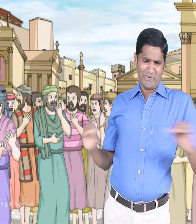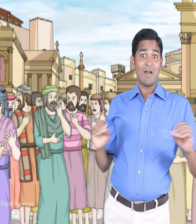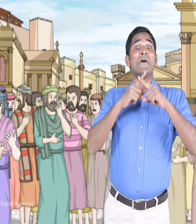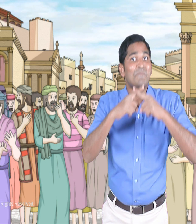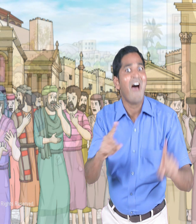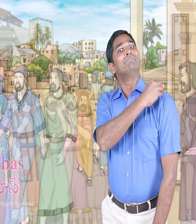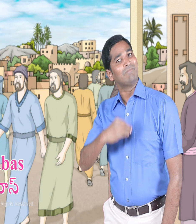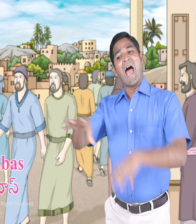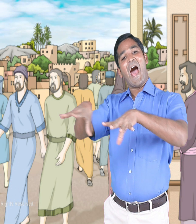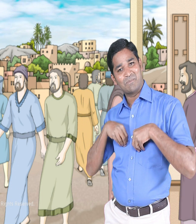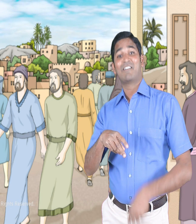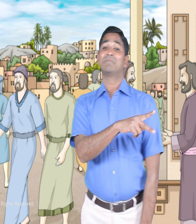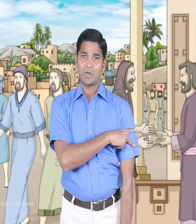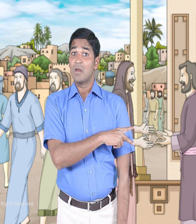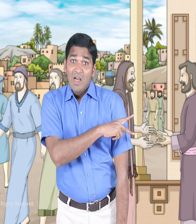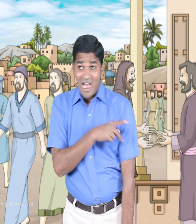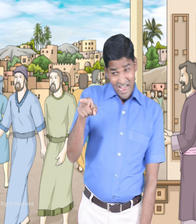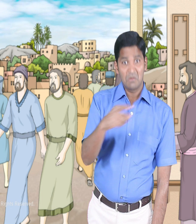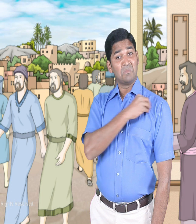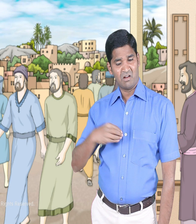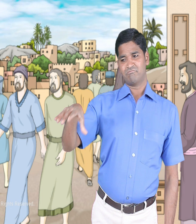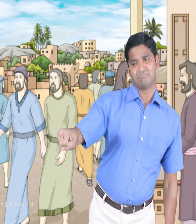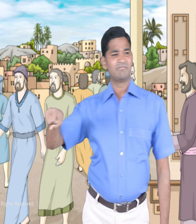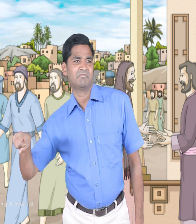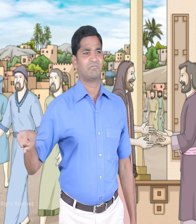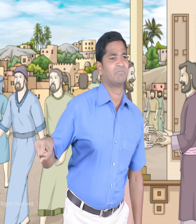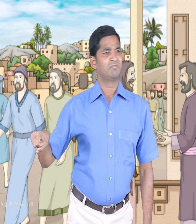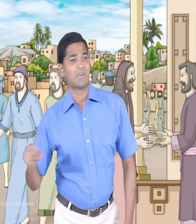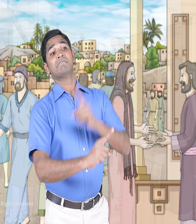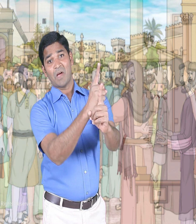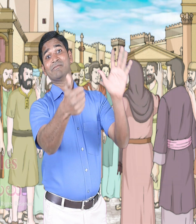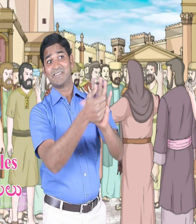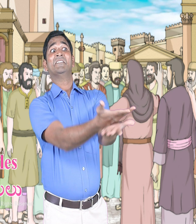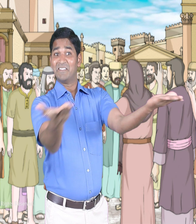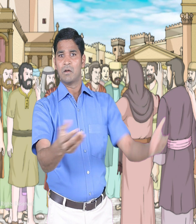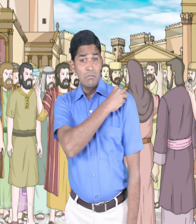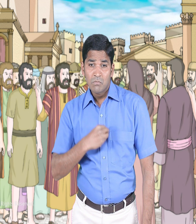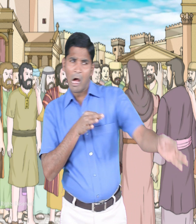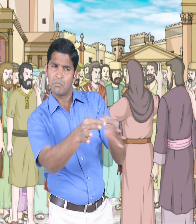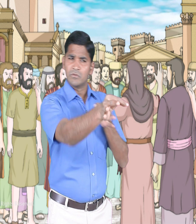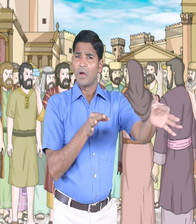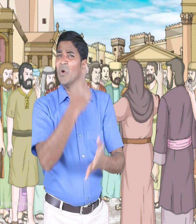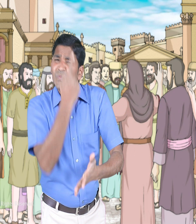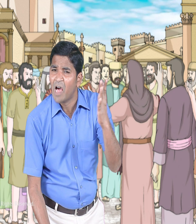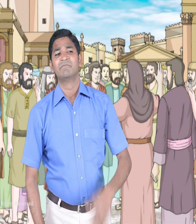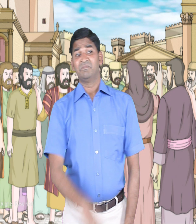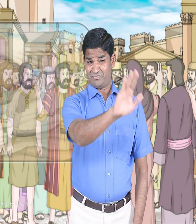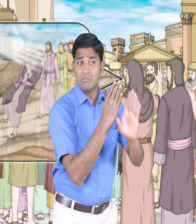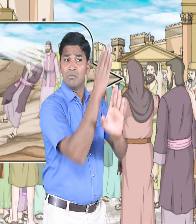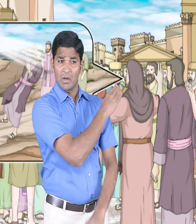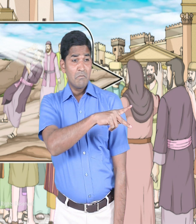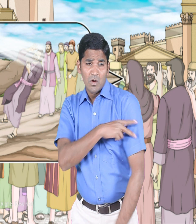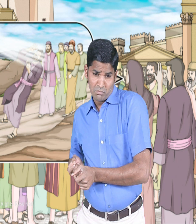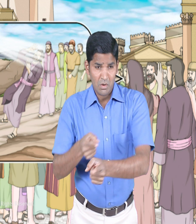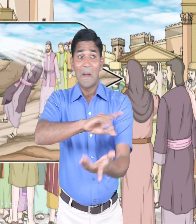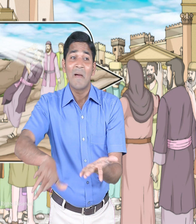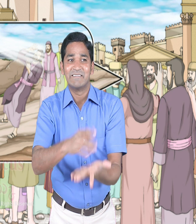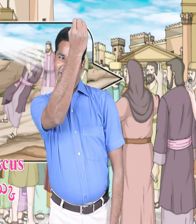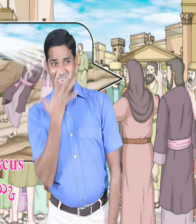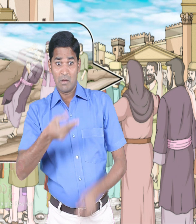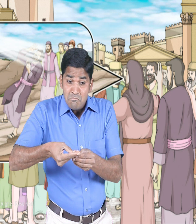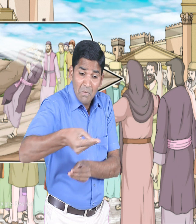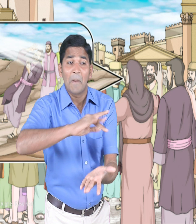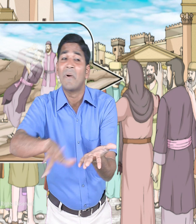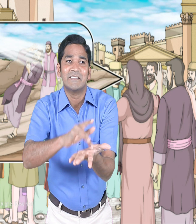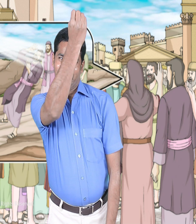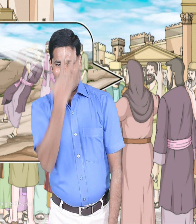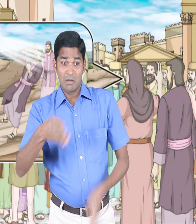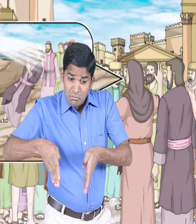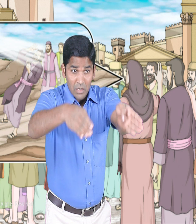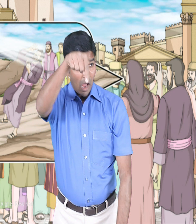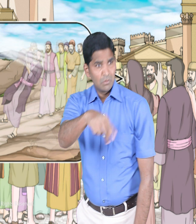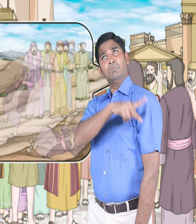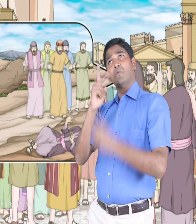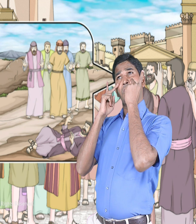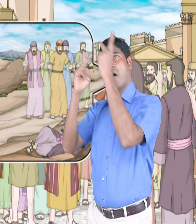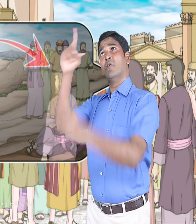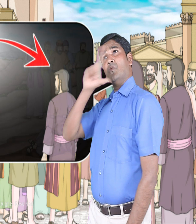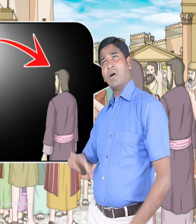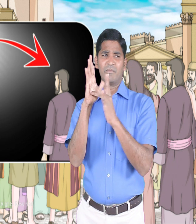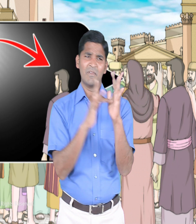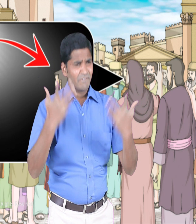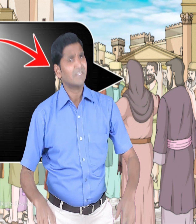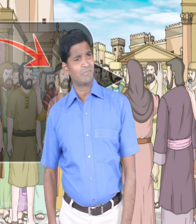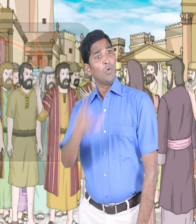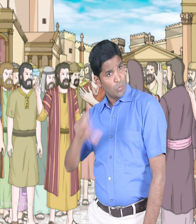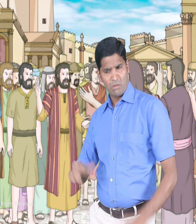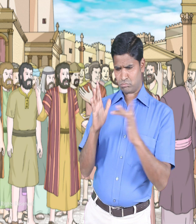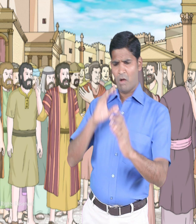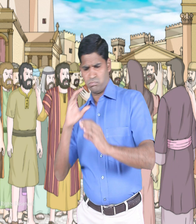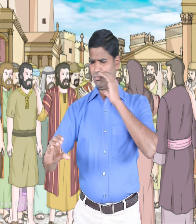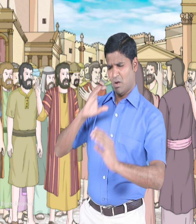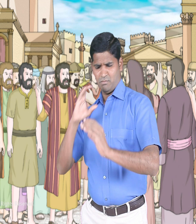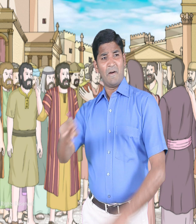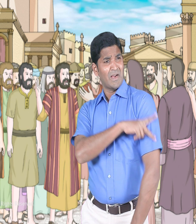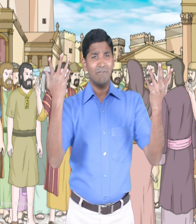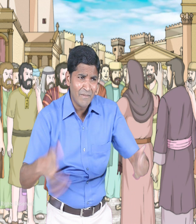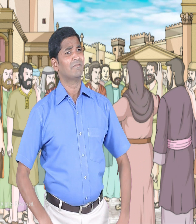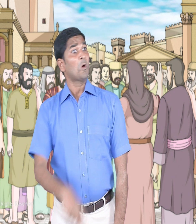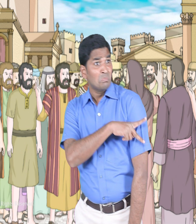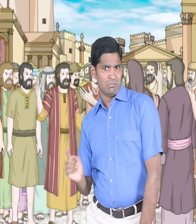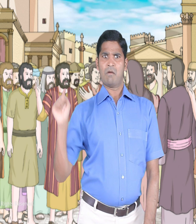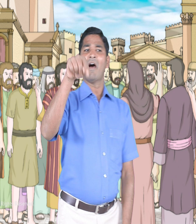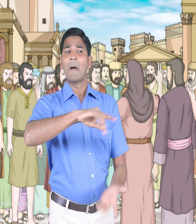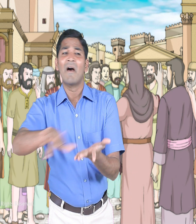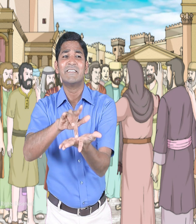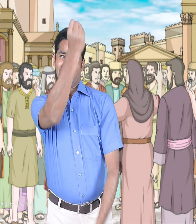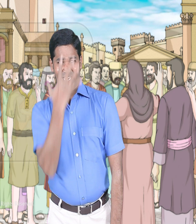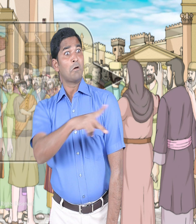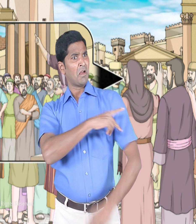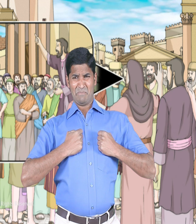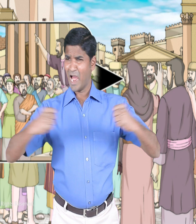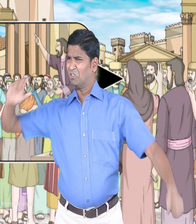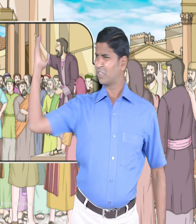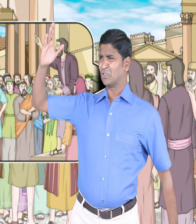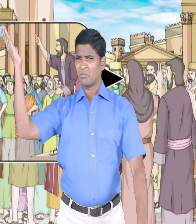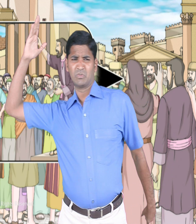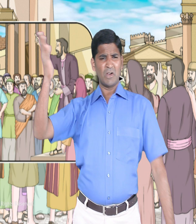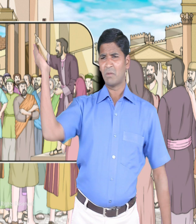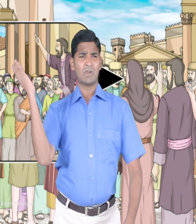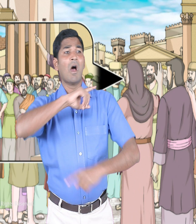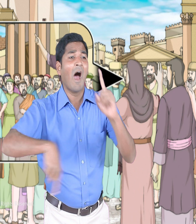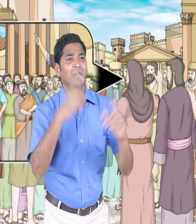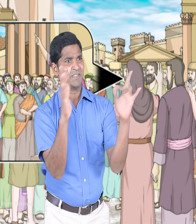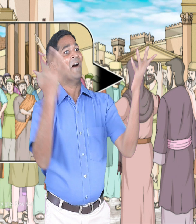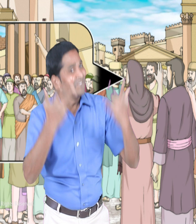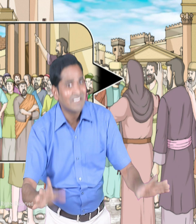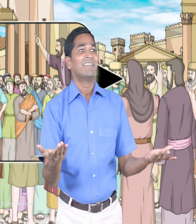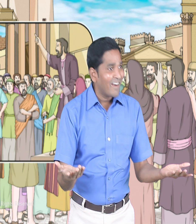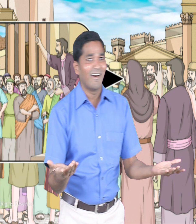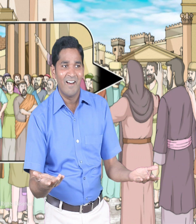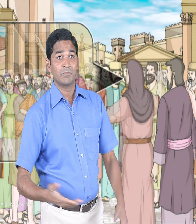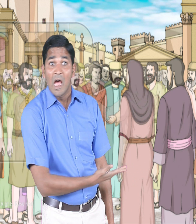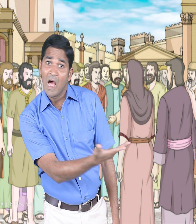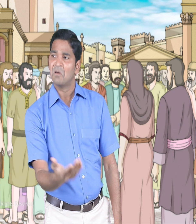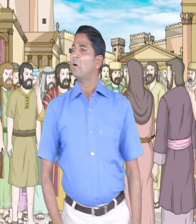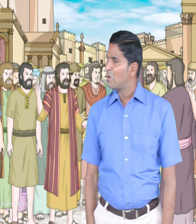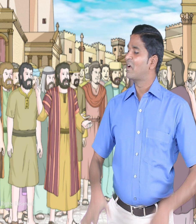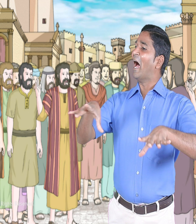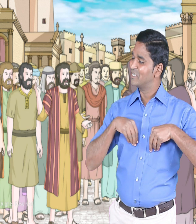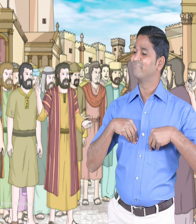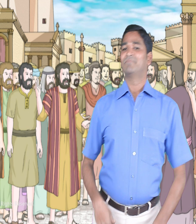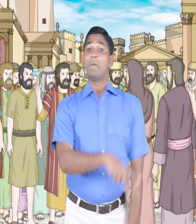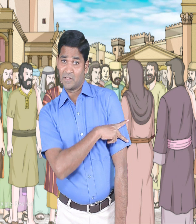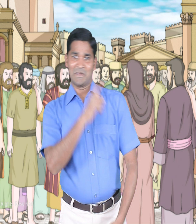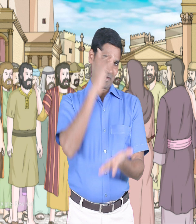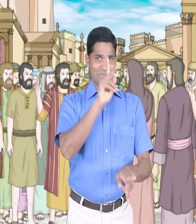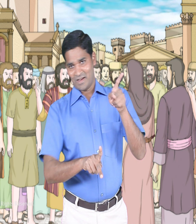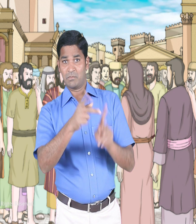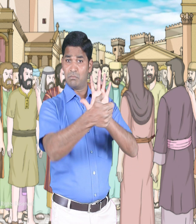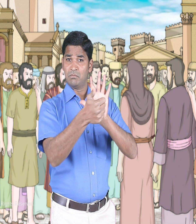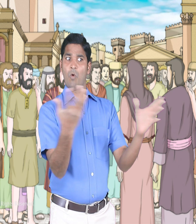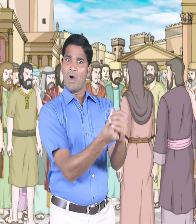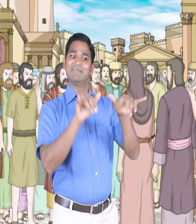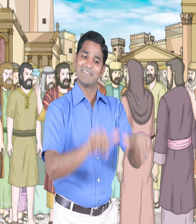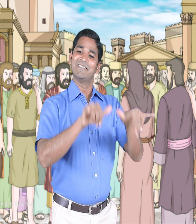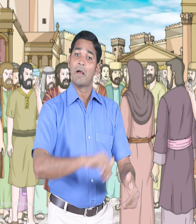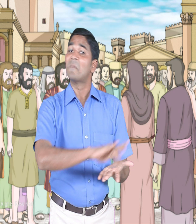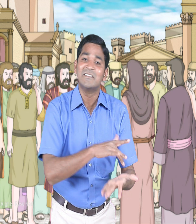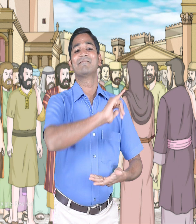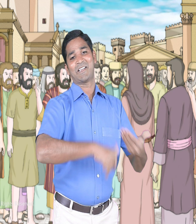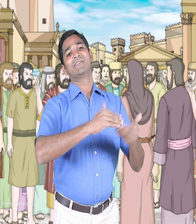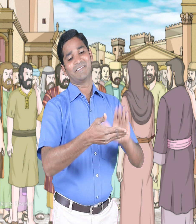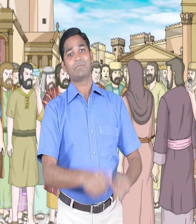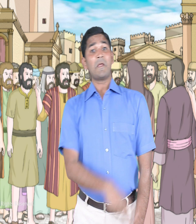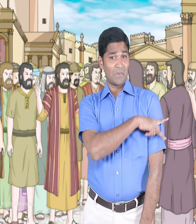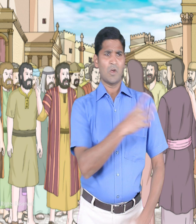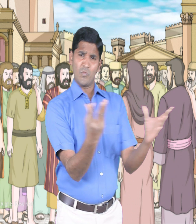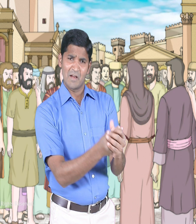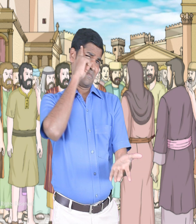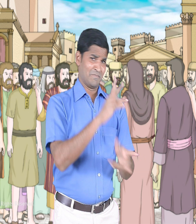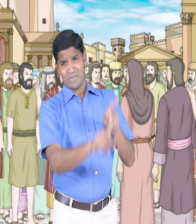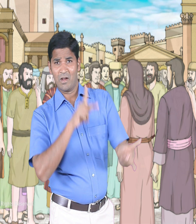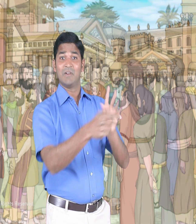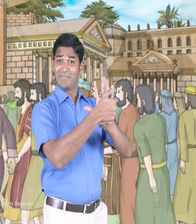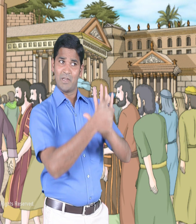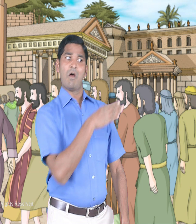Then Barnabas brought him to the apostles and described how Saul had seen the Lord, who spoke to him on the road to Damascus, and how Saul had spoken boldly in that city in the name of Jesus.